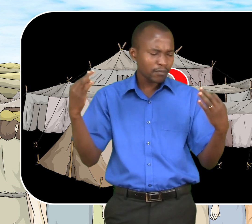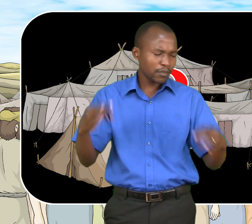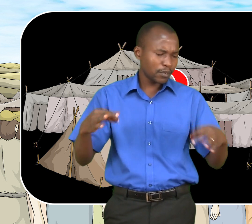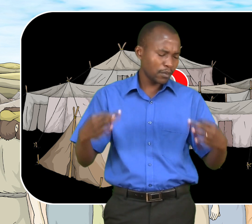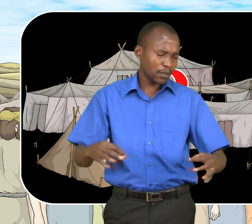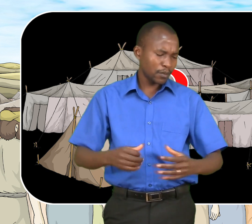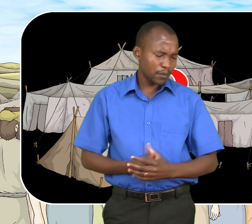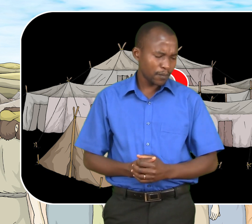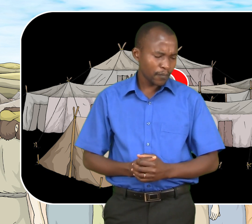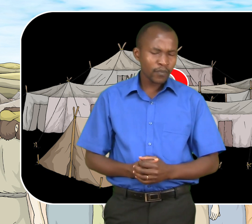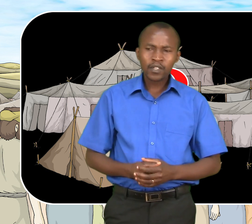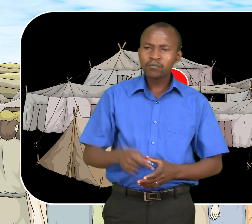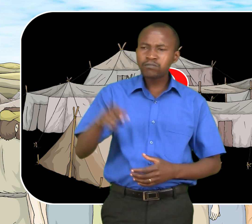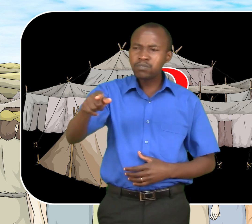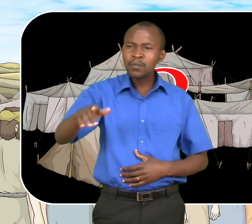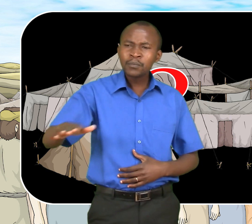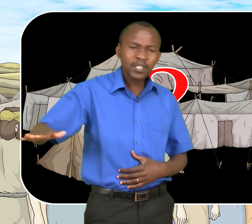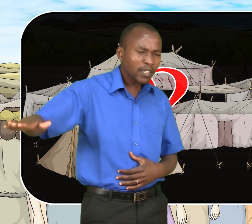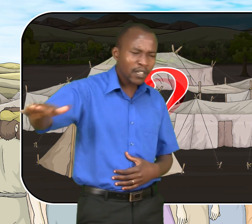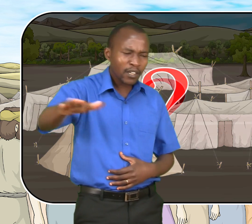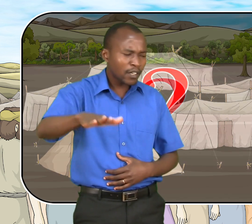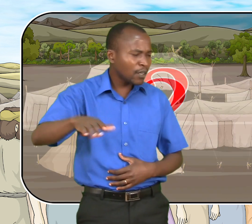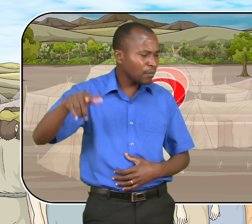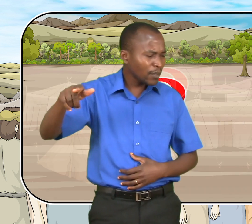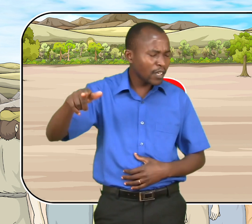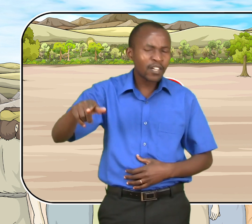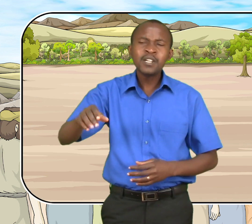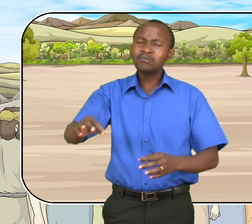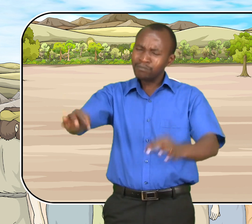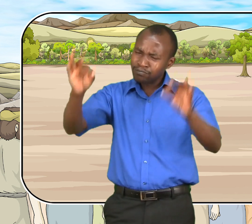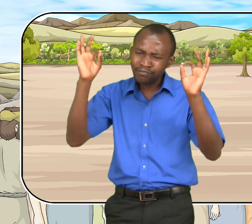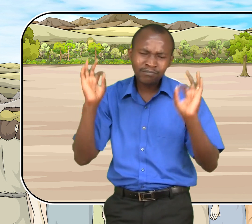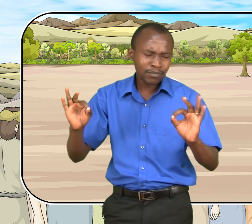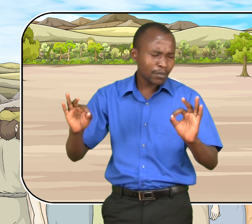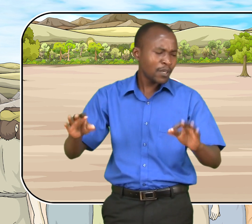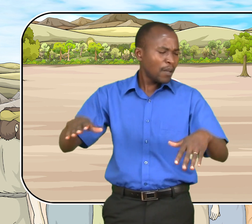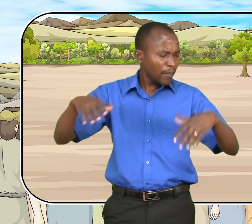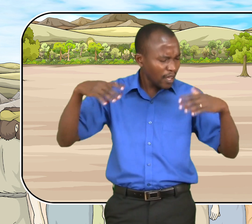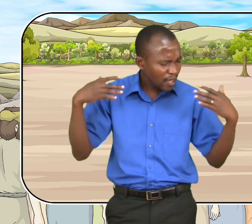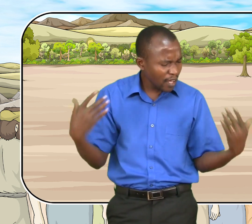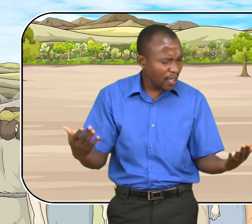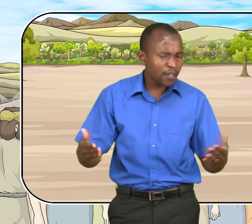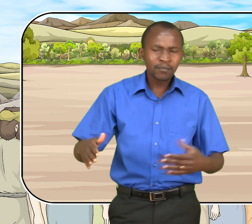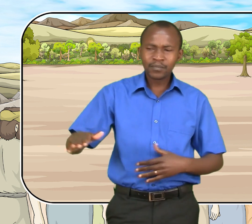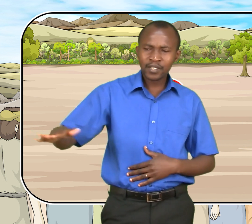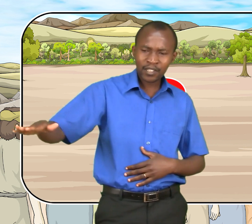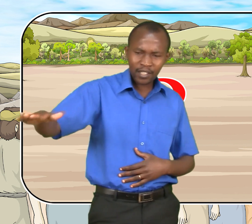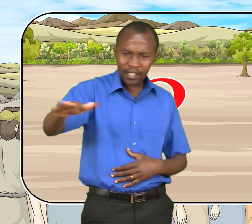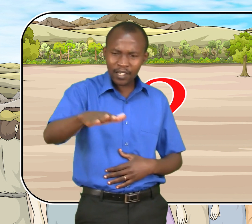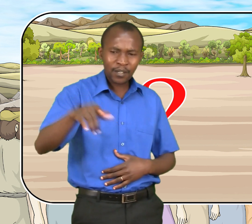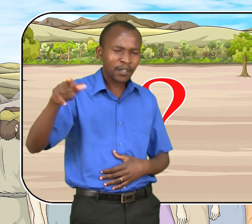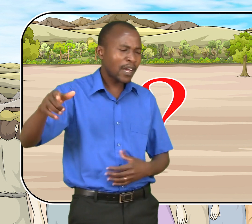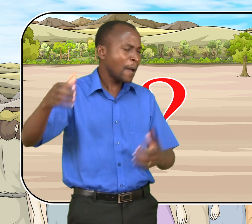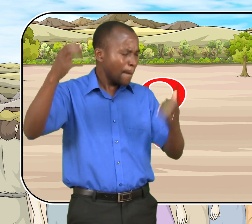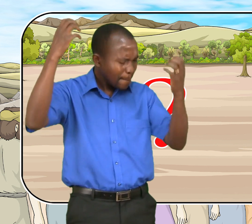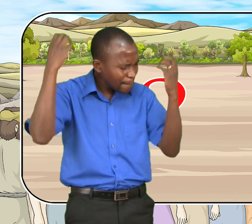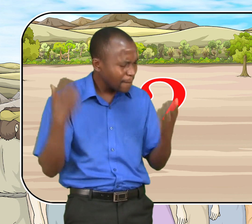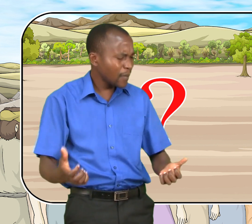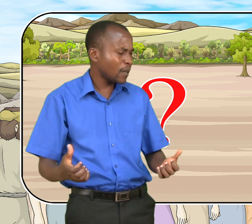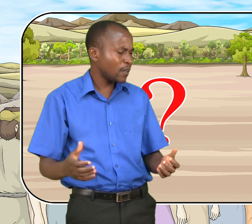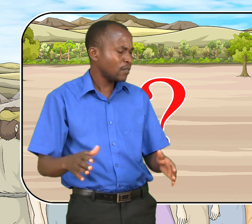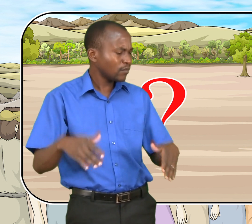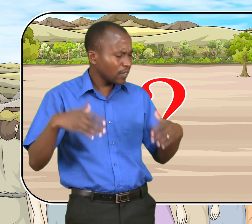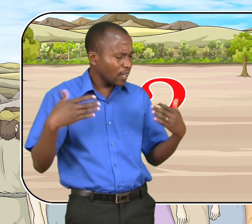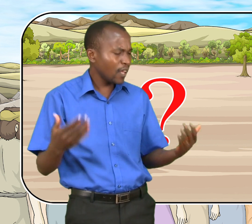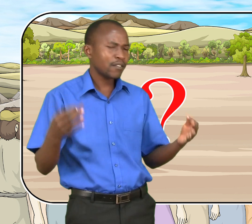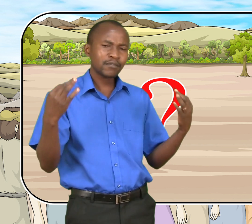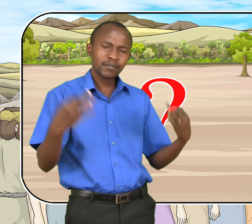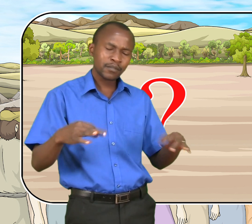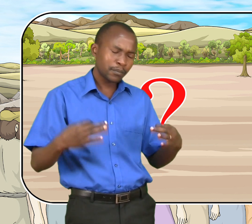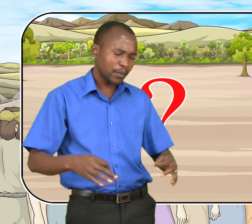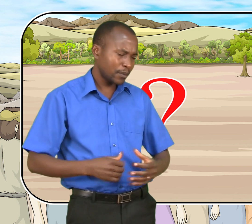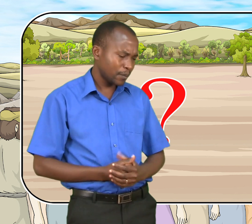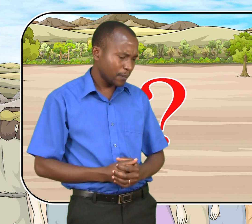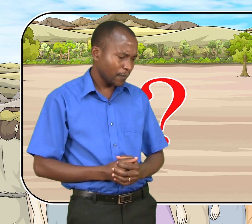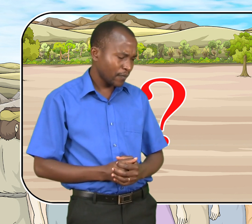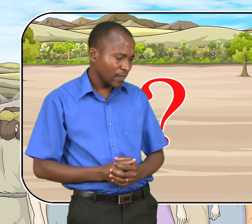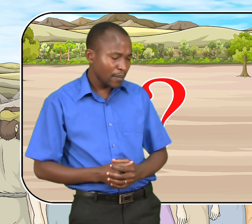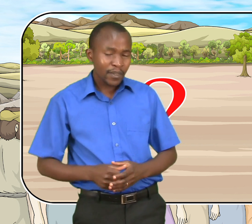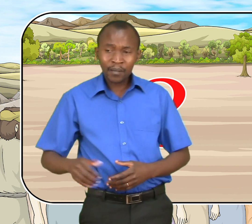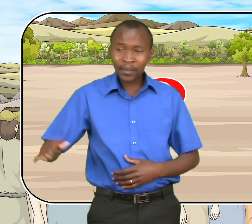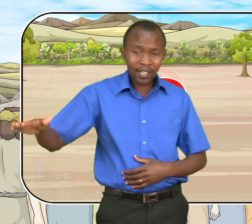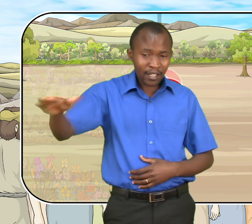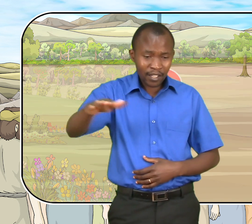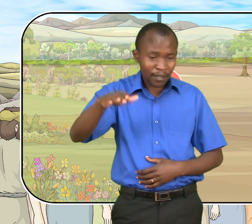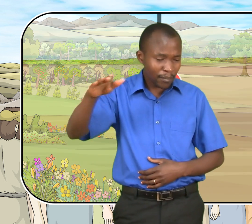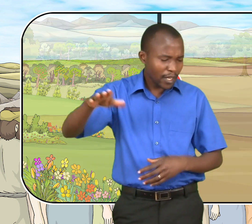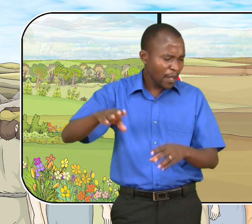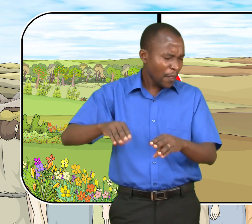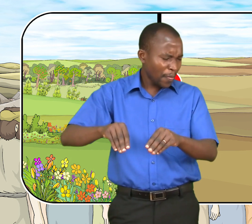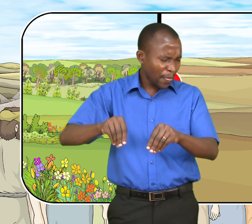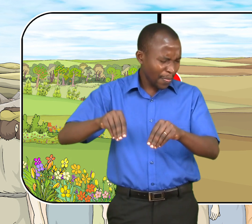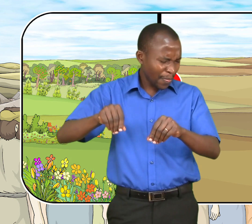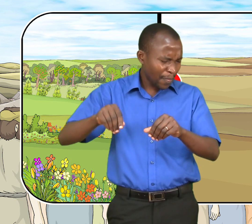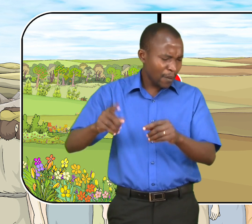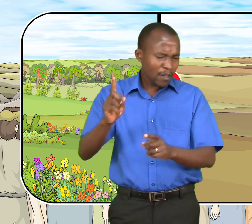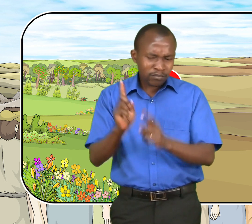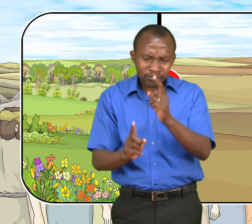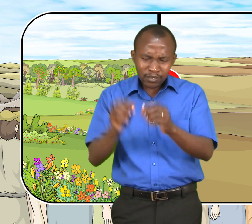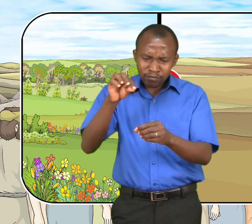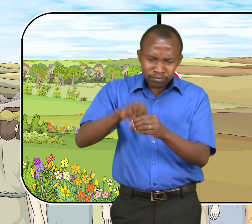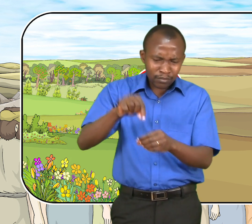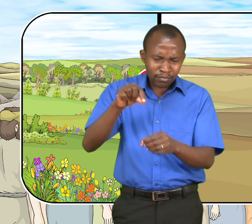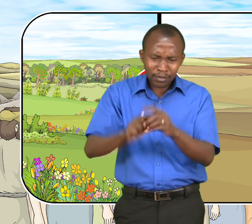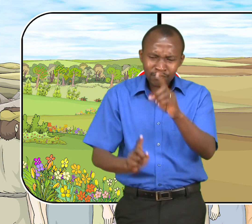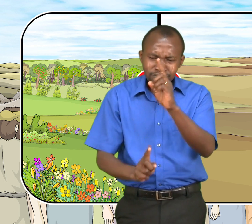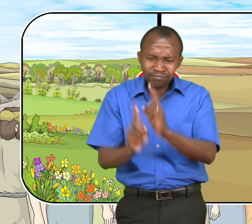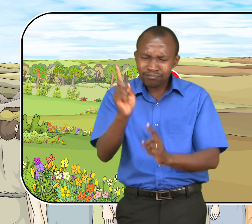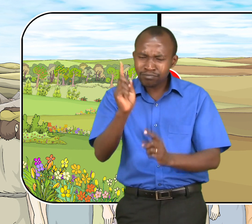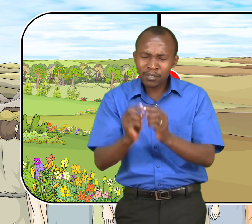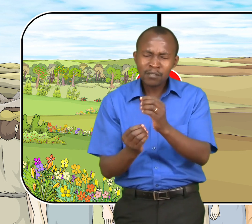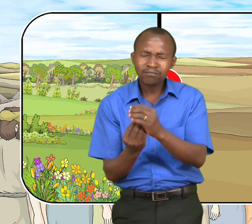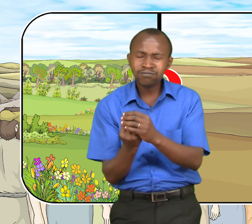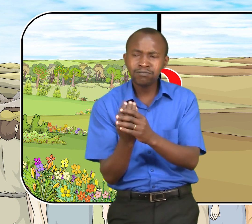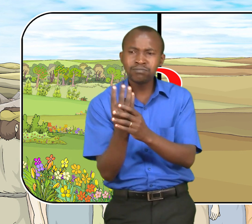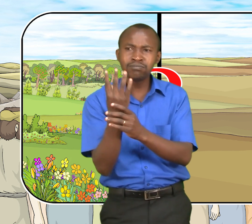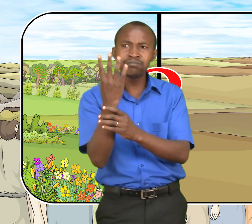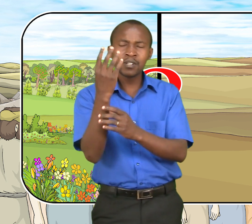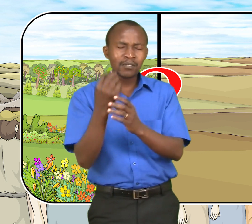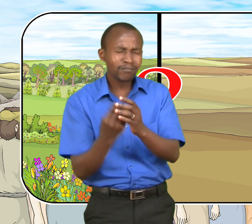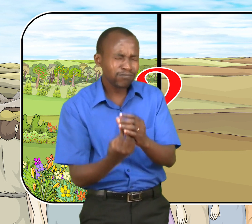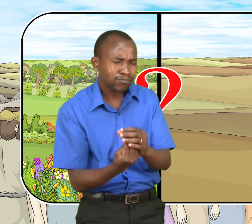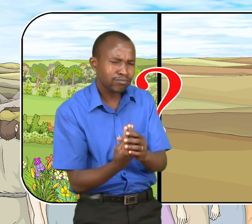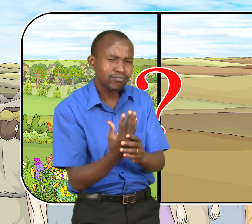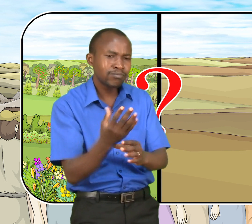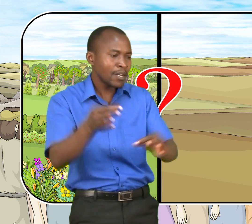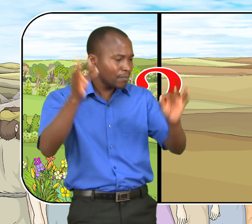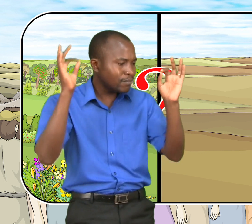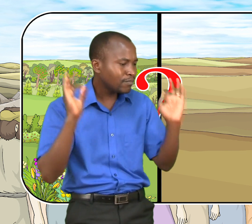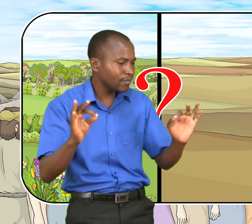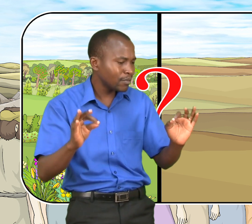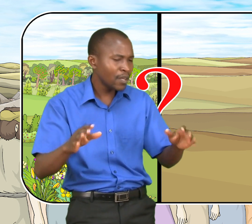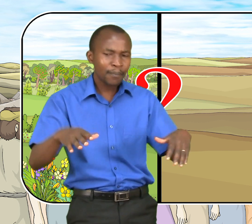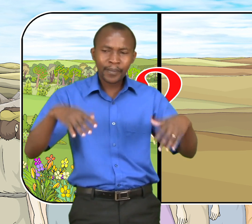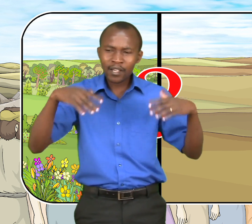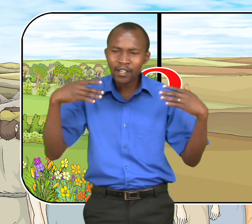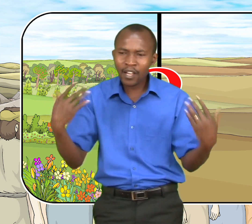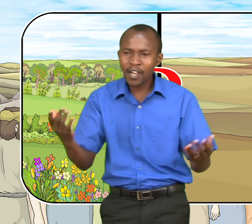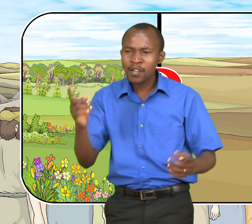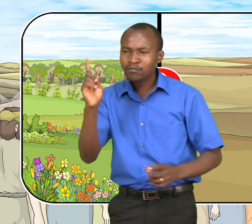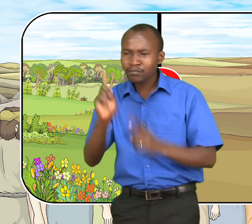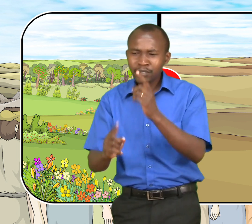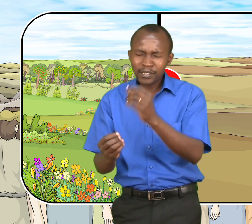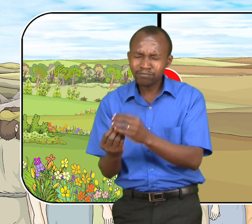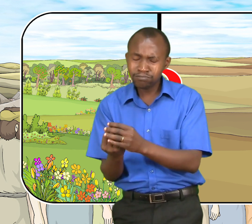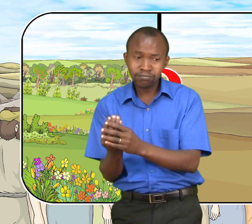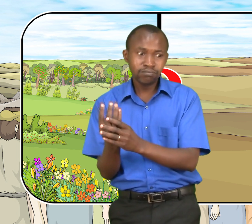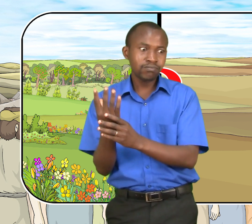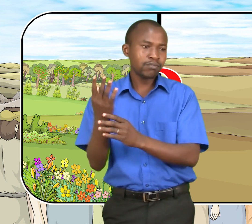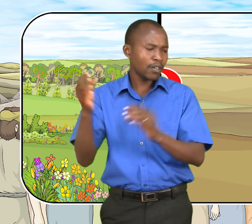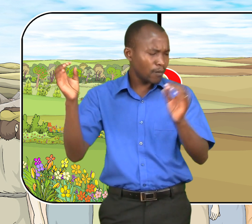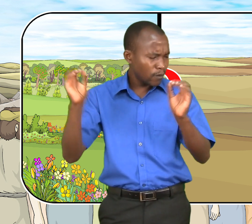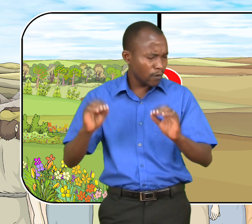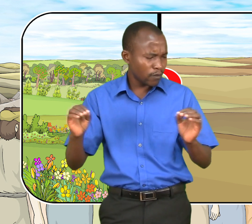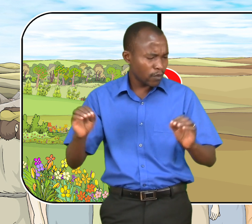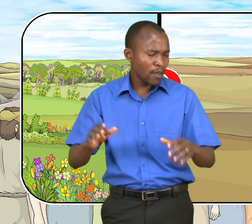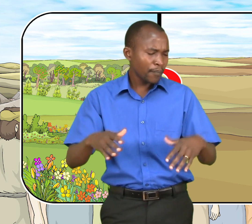Is the soil fertile or unproductive?